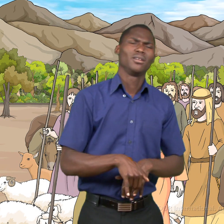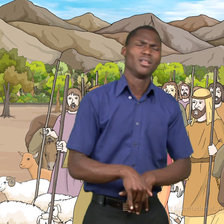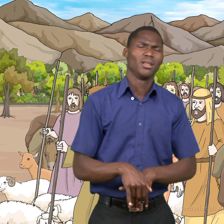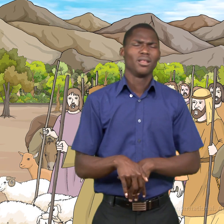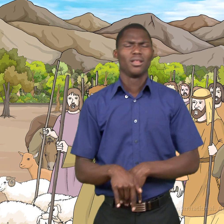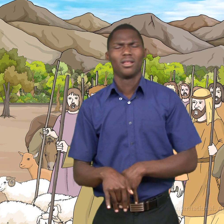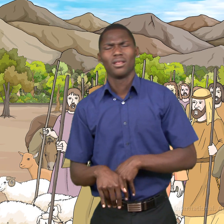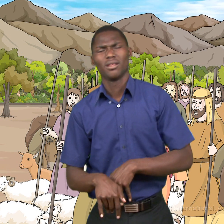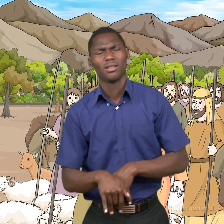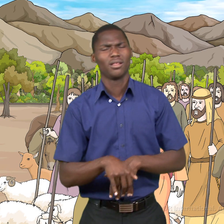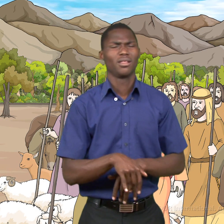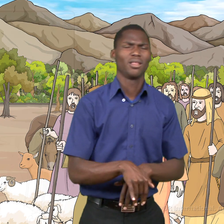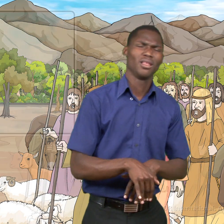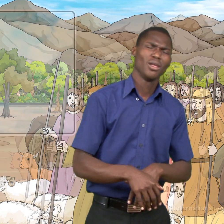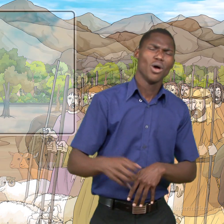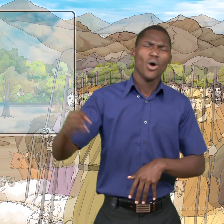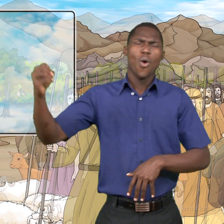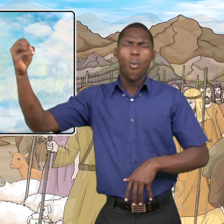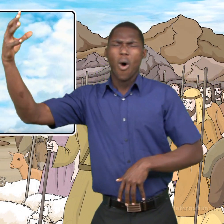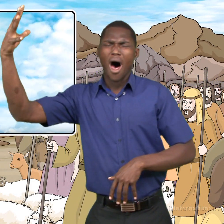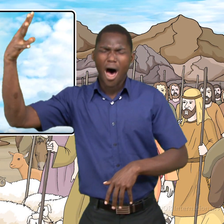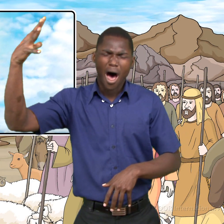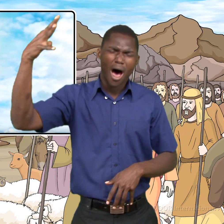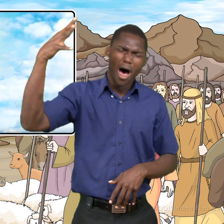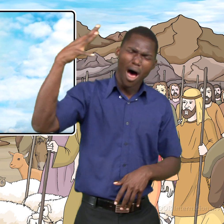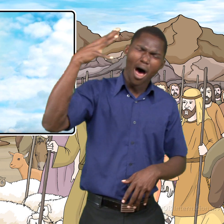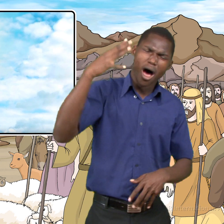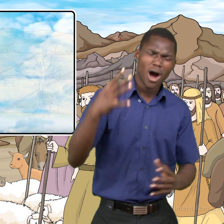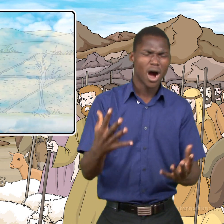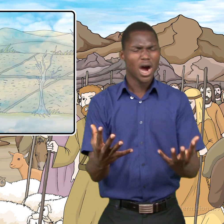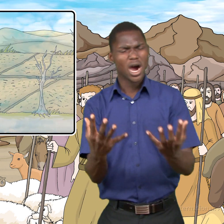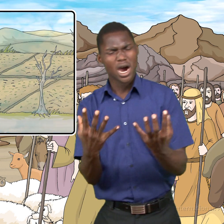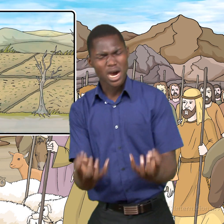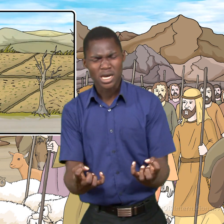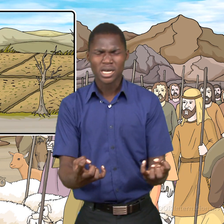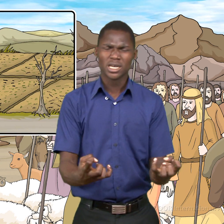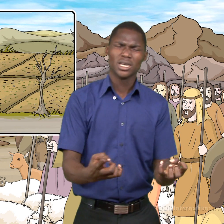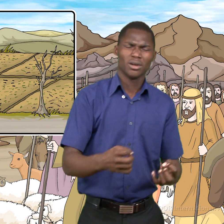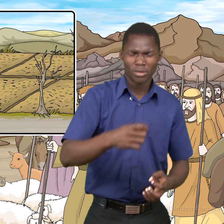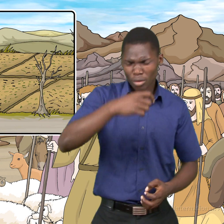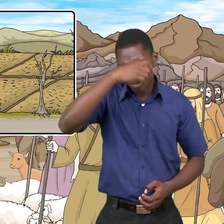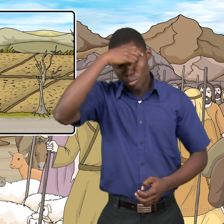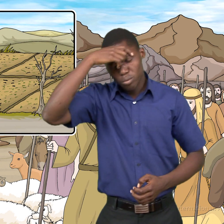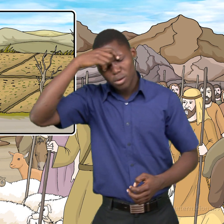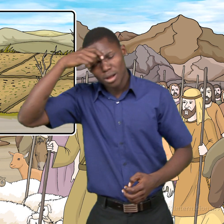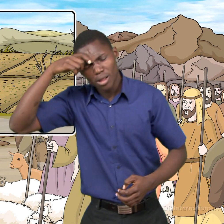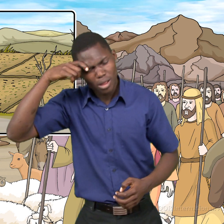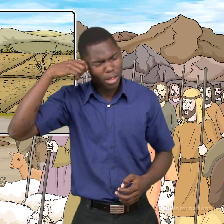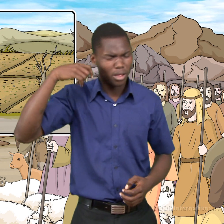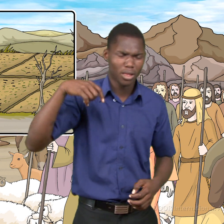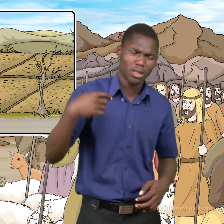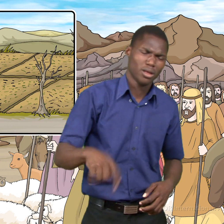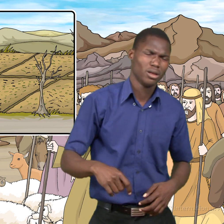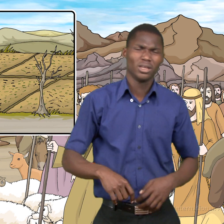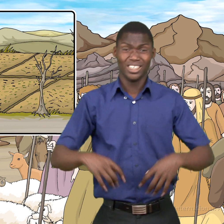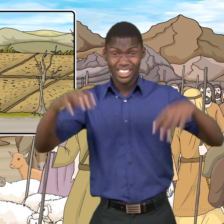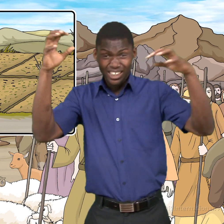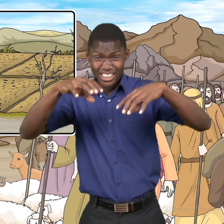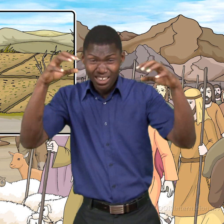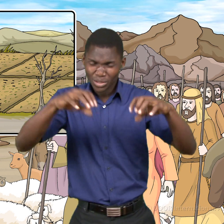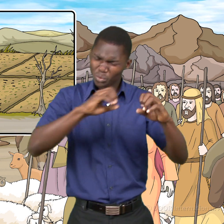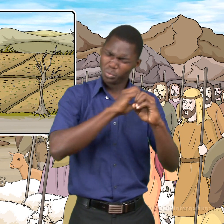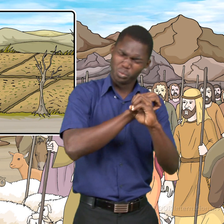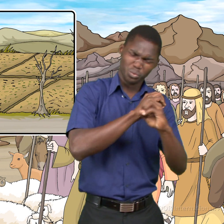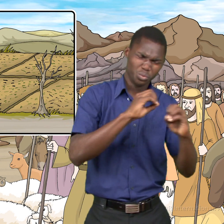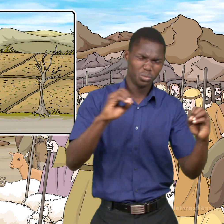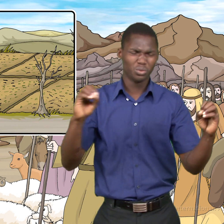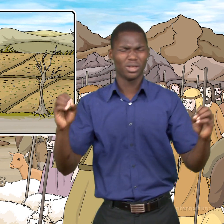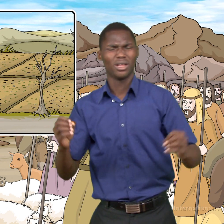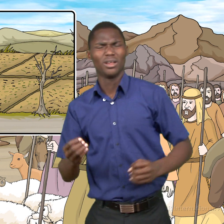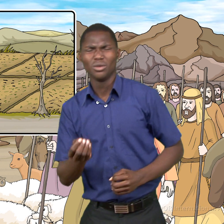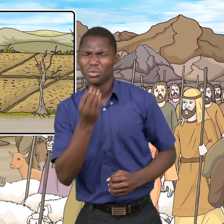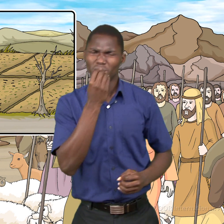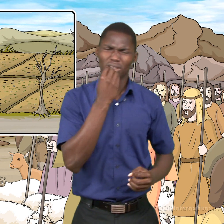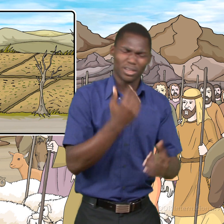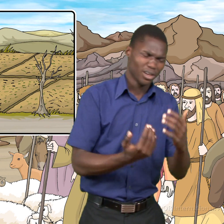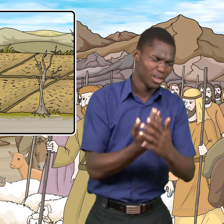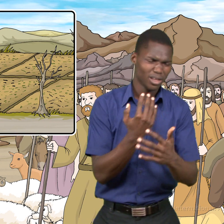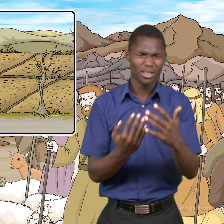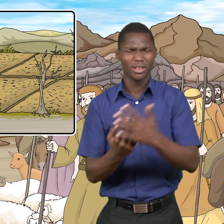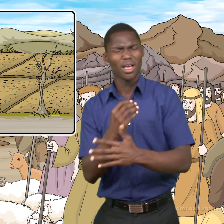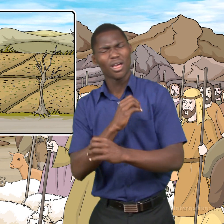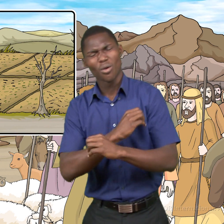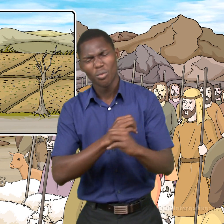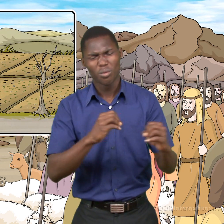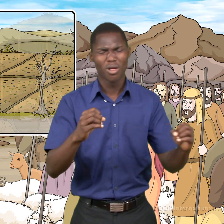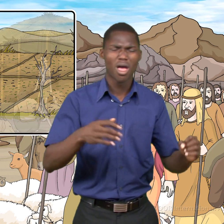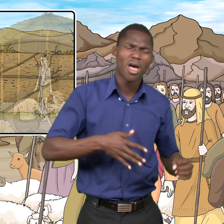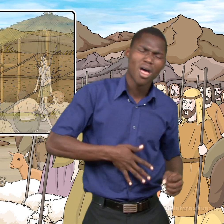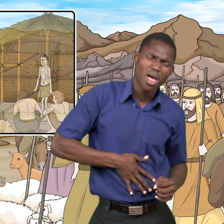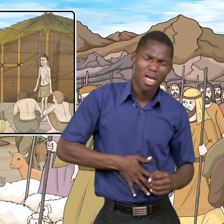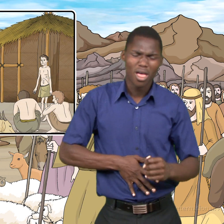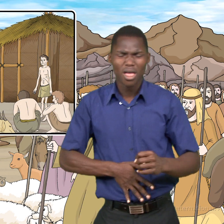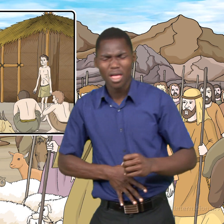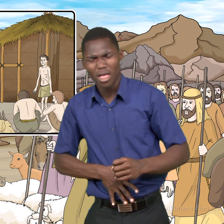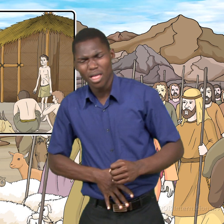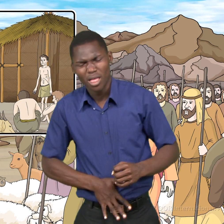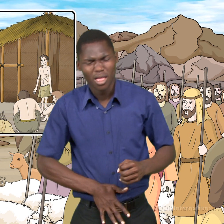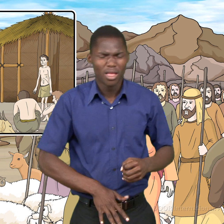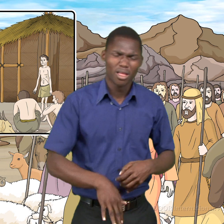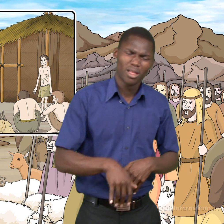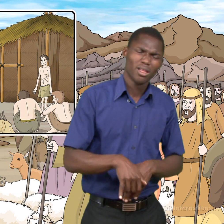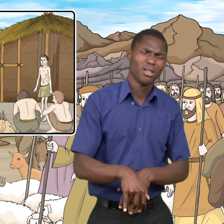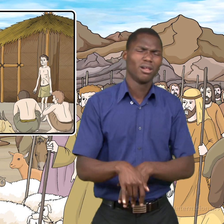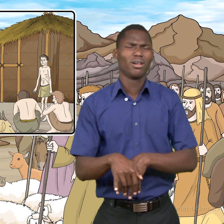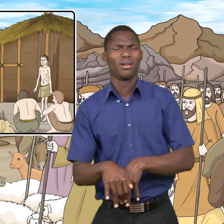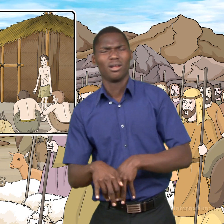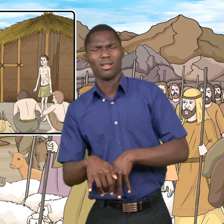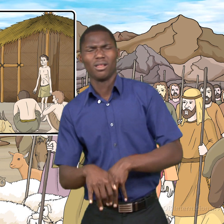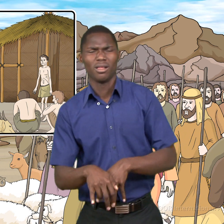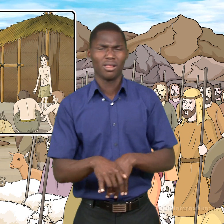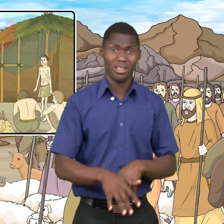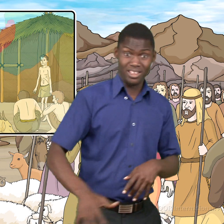Now there was a famine in the land.